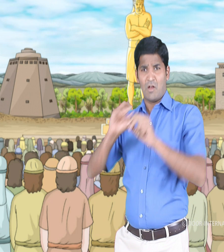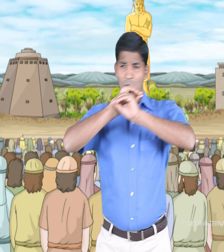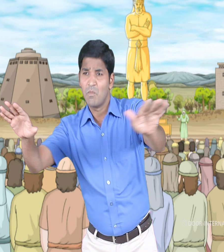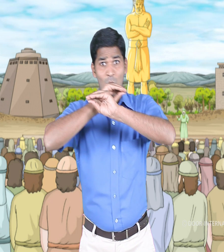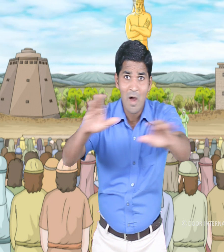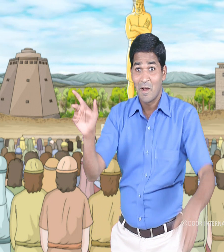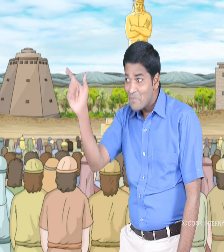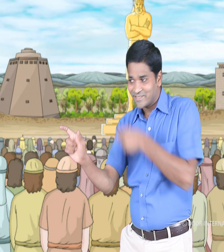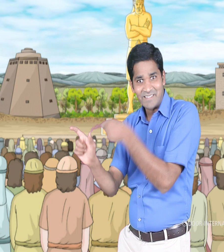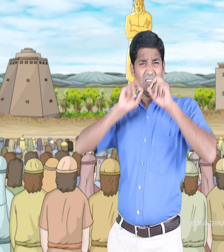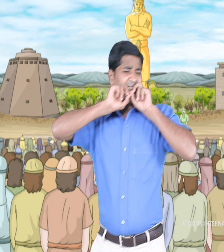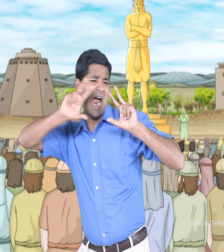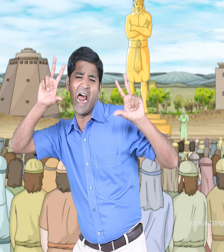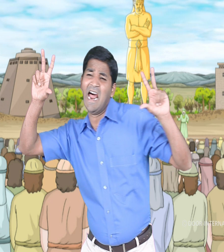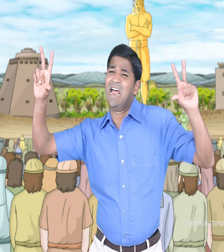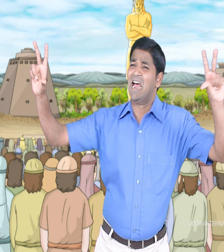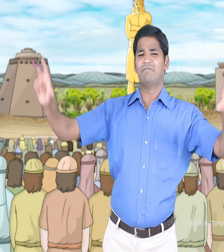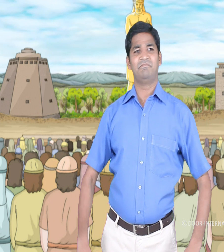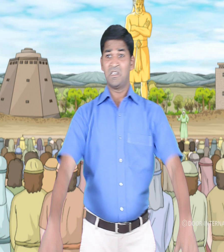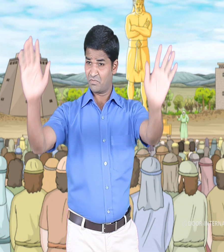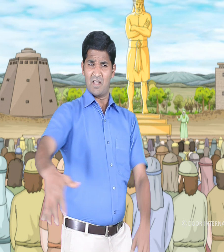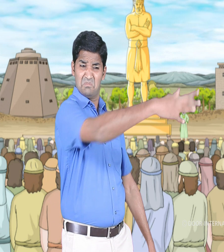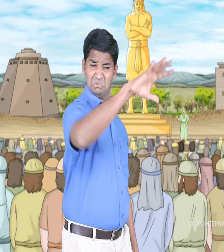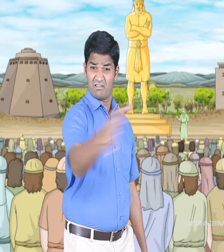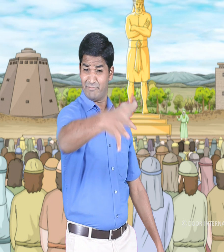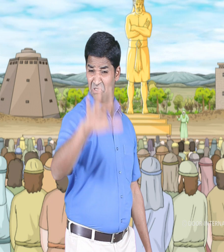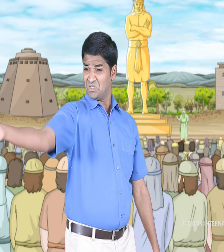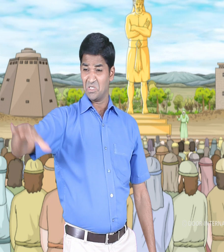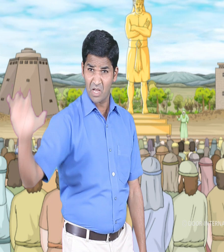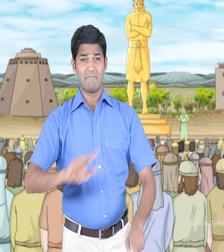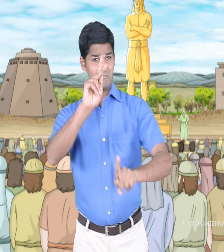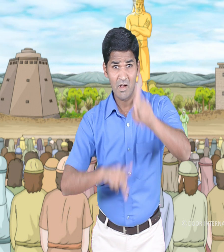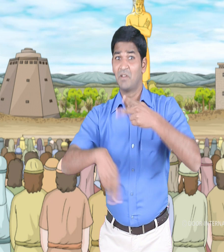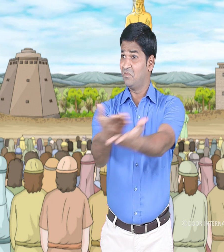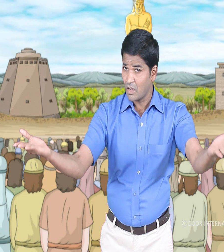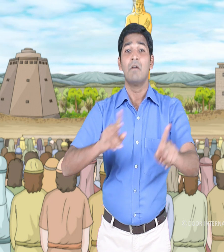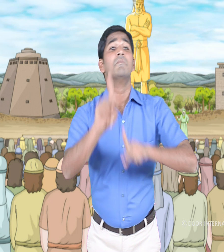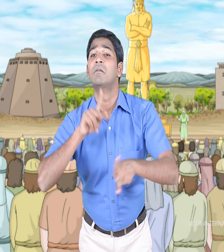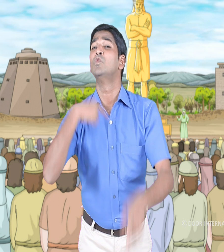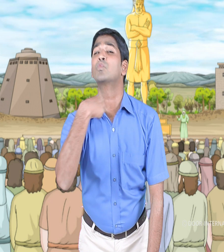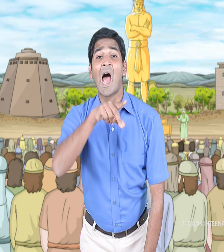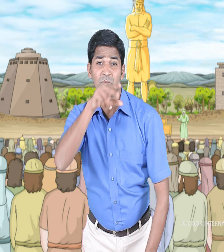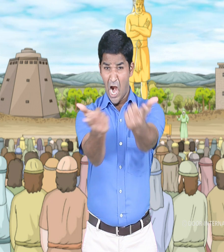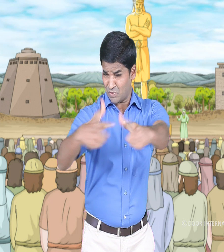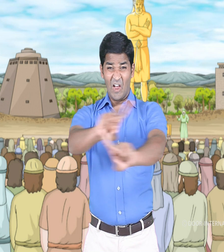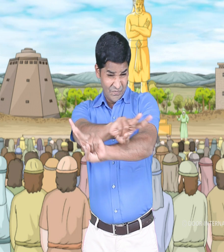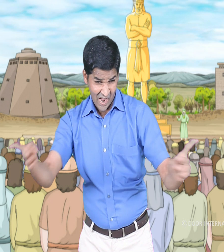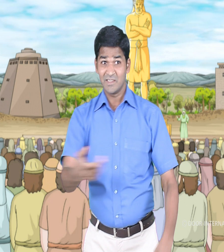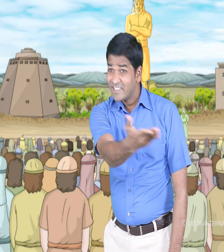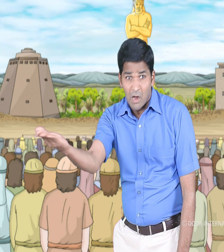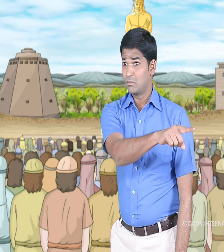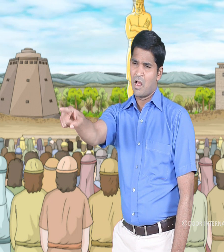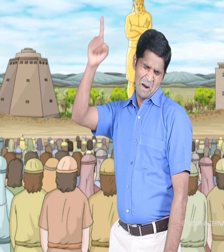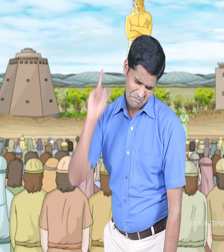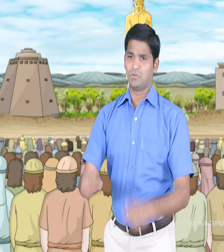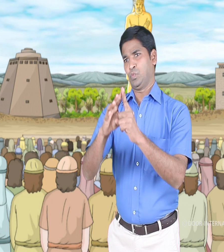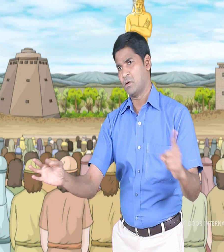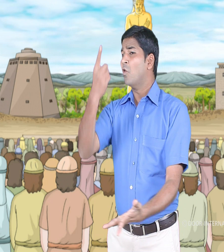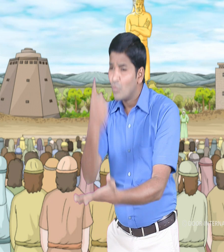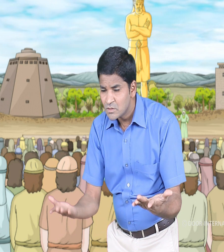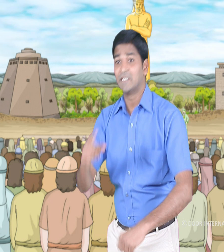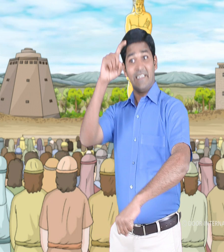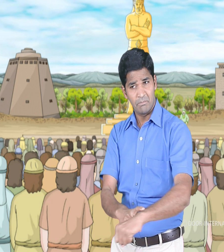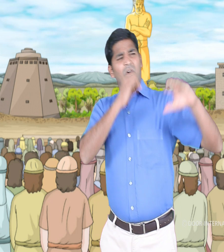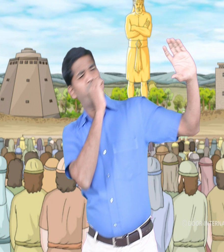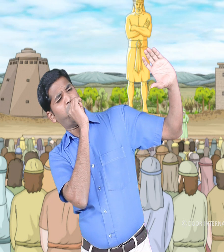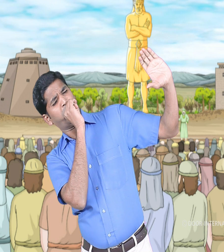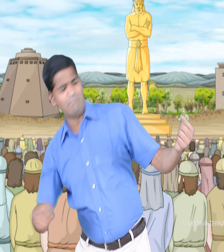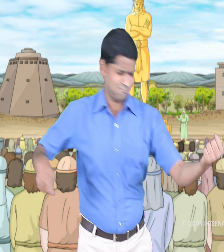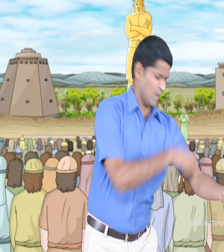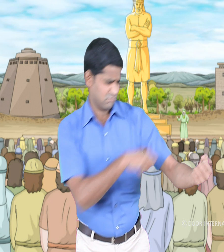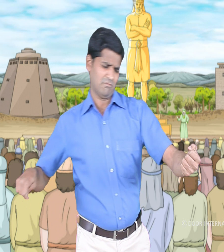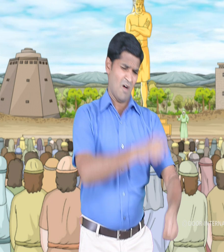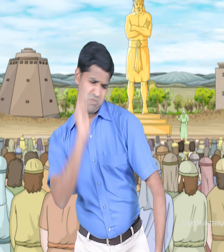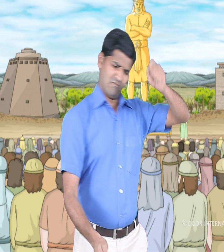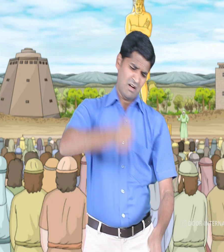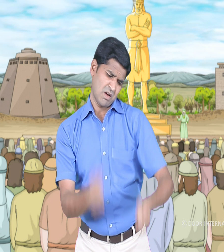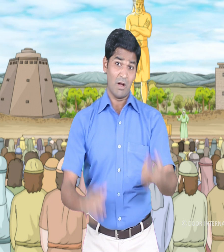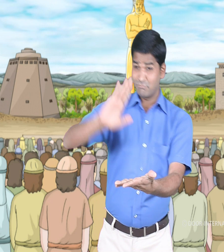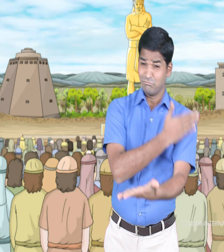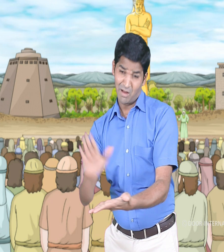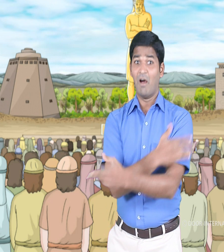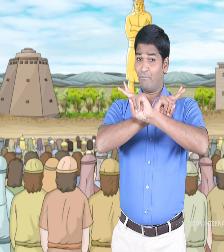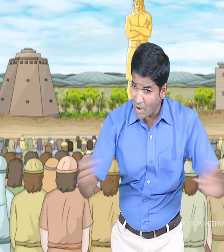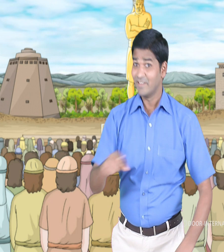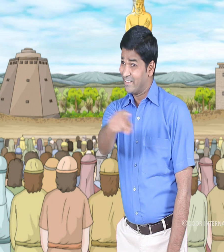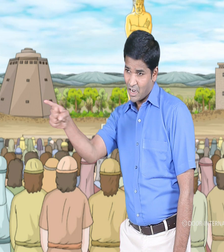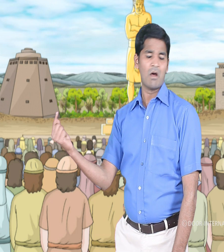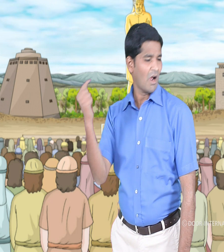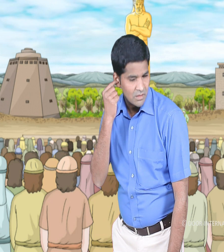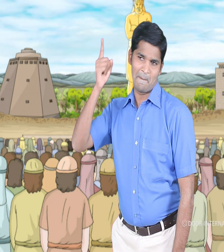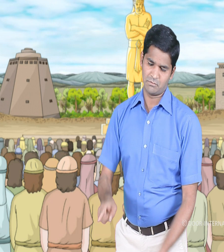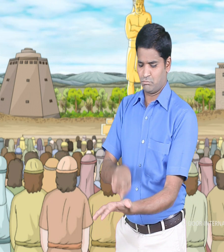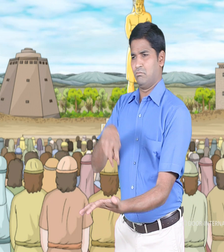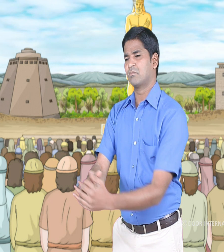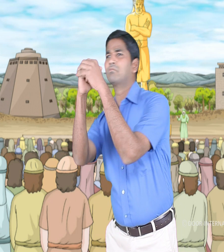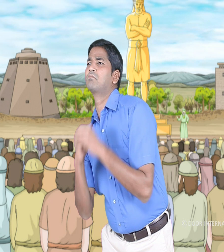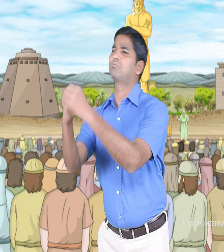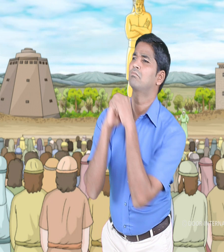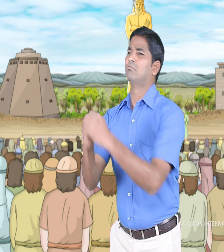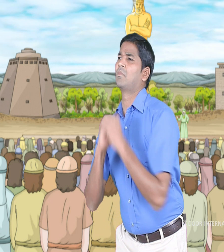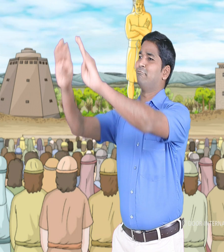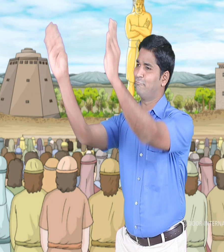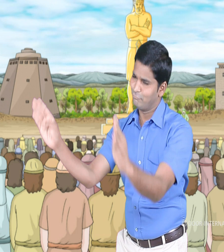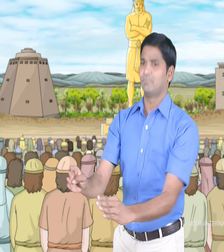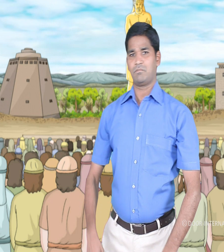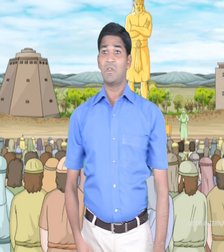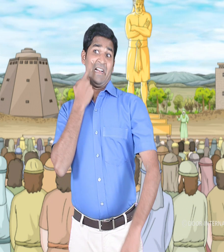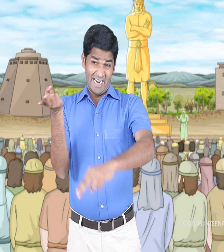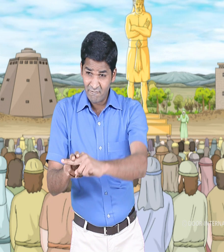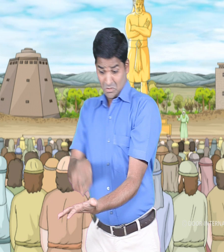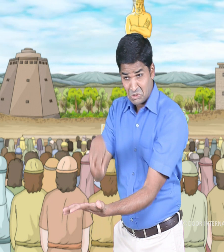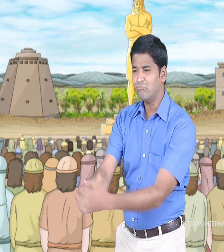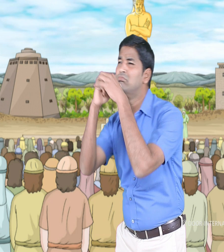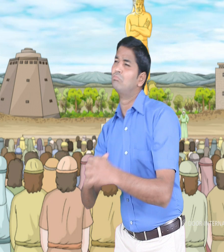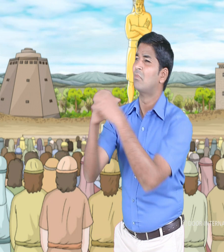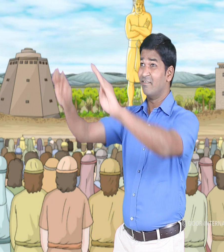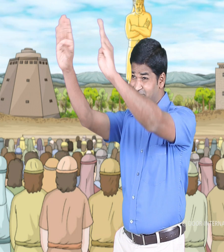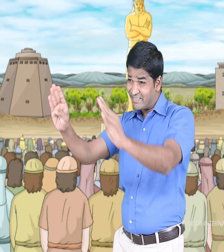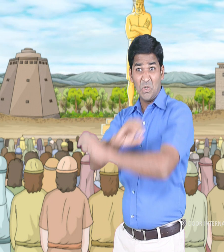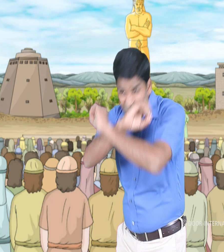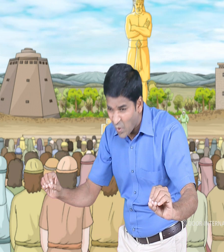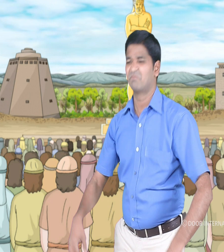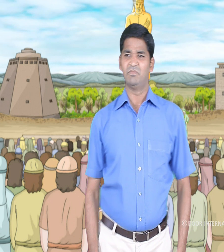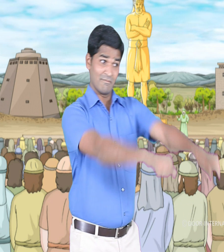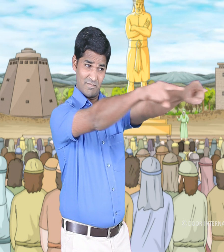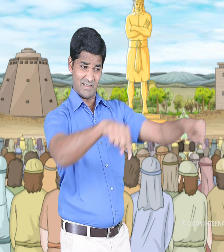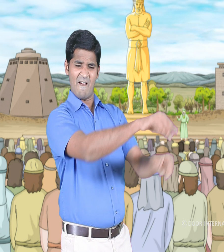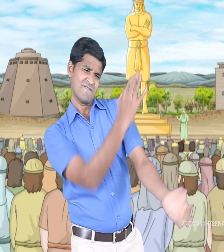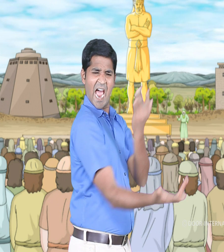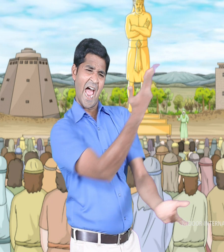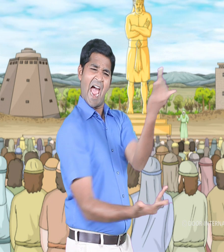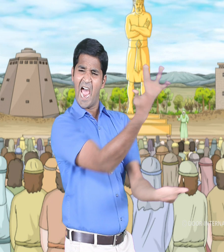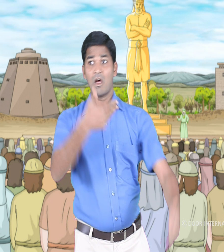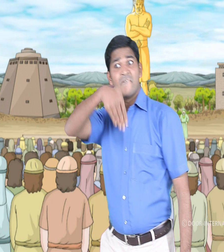Then the herald loudly proclaimed, “O people of every nation and language, this is what you are commanded: As soon as you hear the sound of the horn, flute, zither, lyre, harp, pipes, and all kinds of music, you must fall down and worship the golden statue that King Nebuchadnezzar has set up.